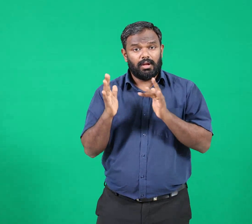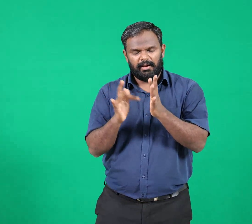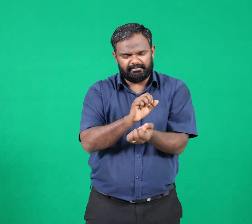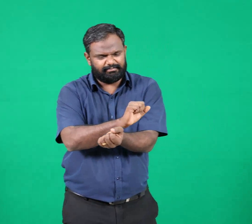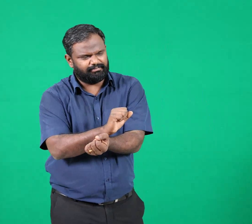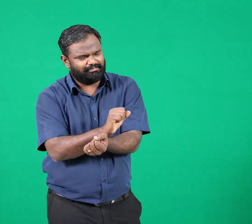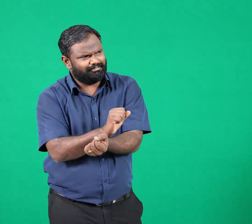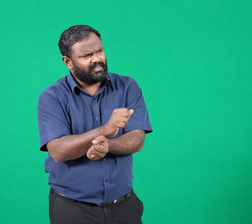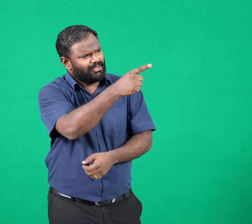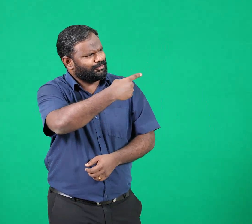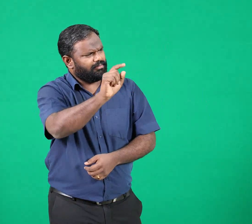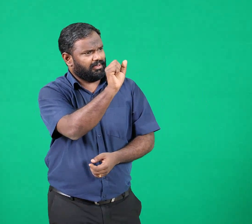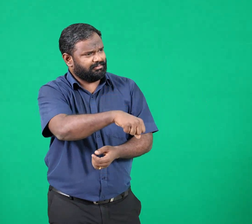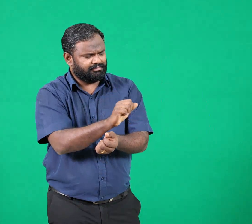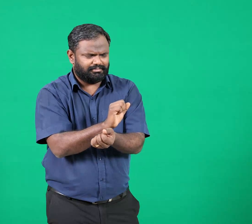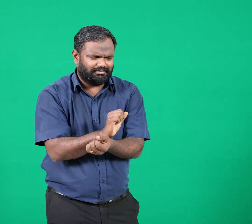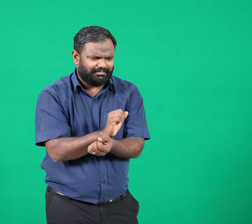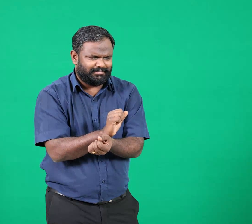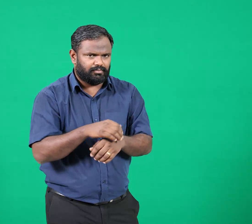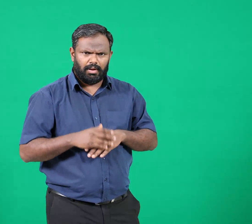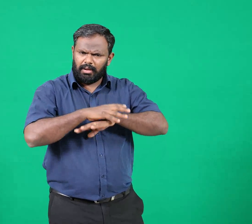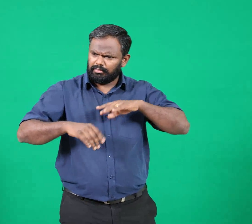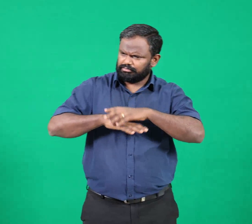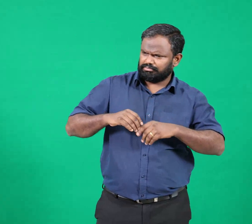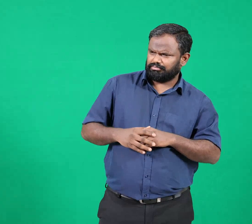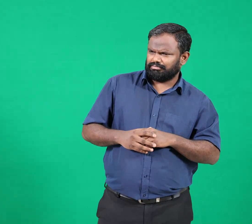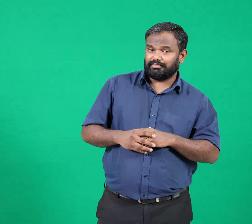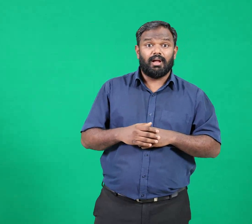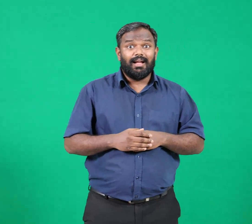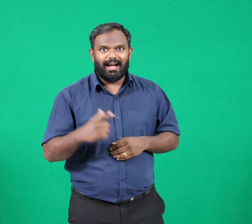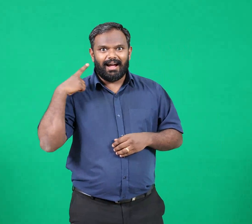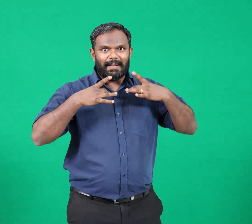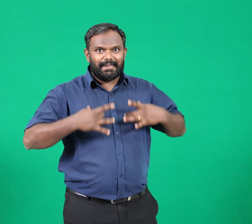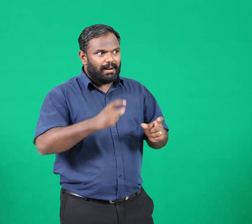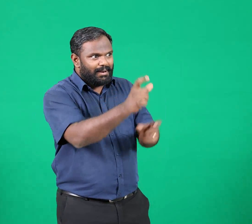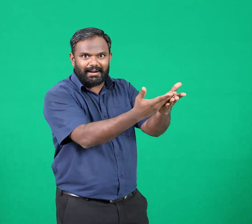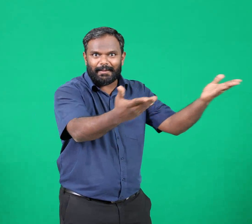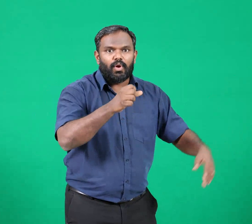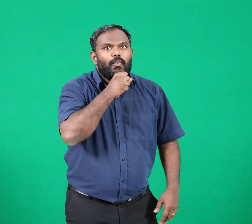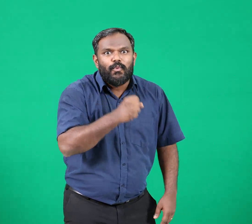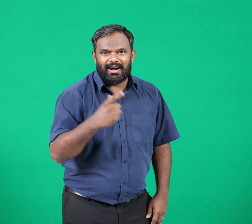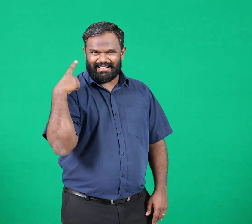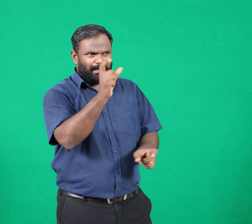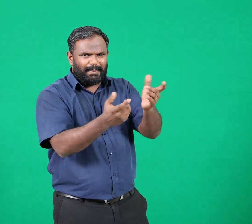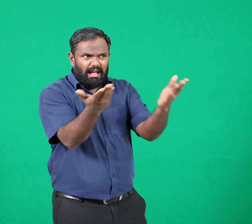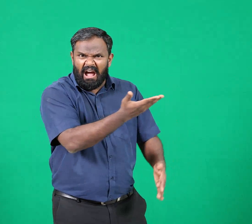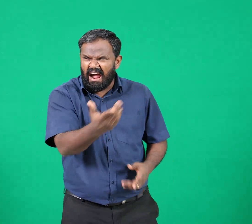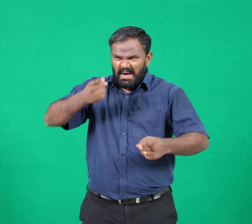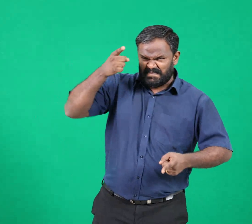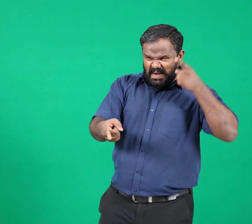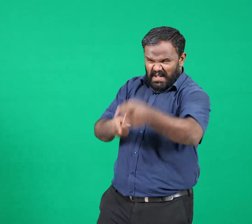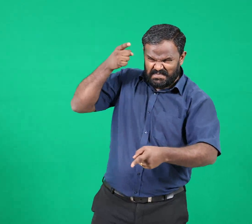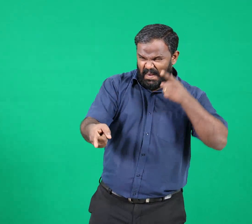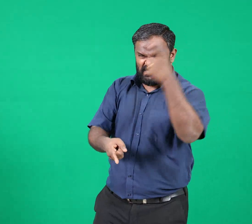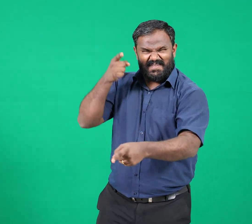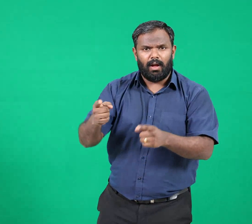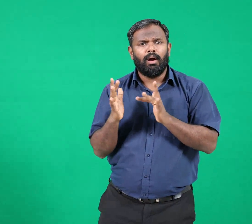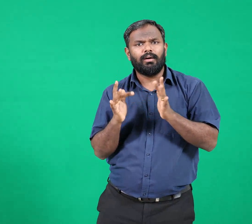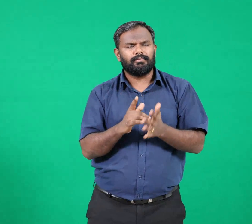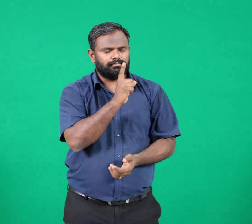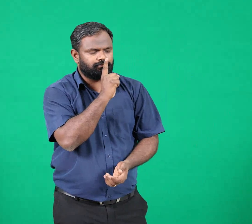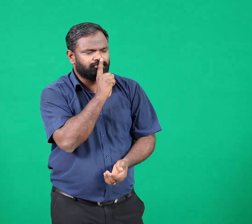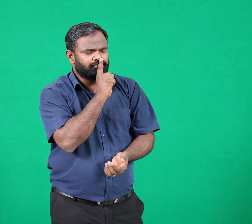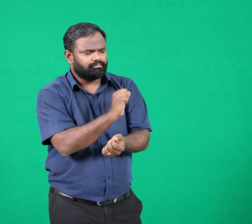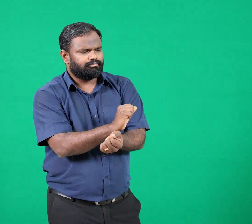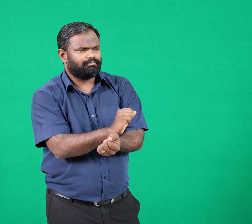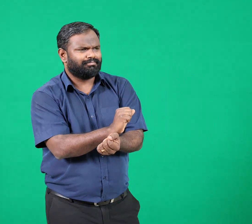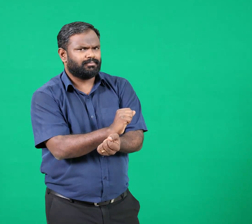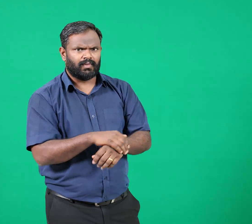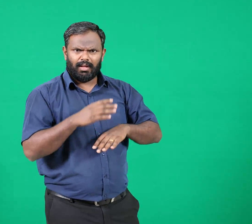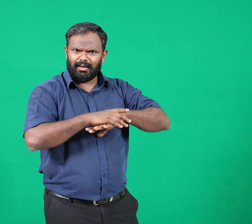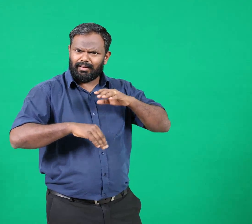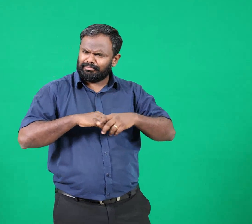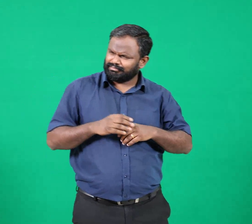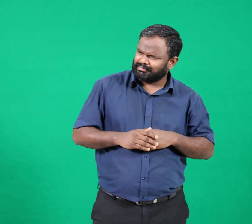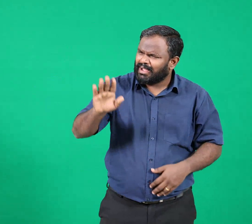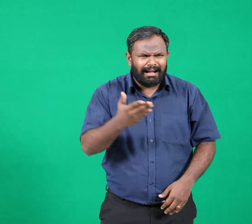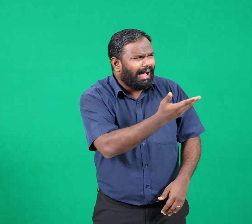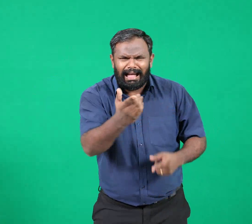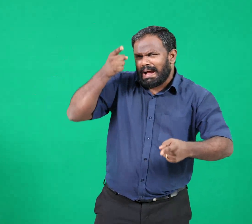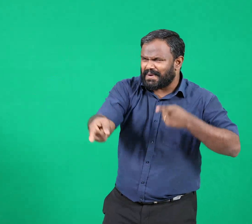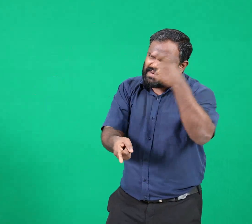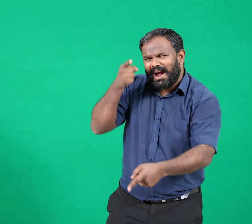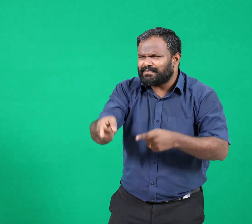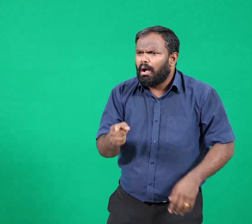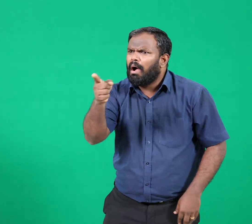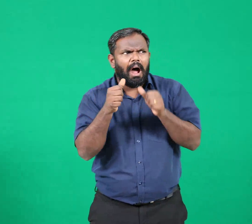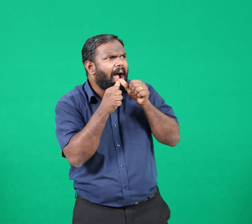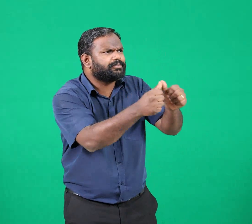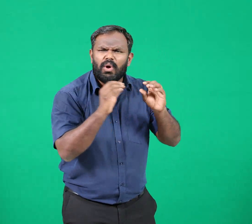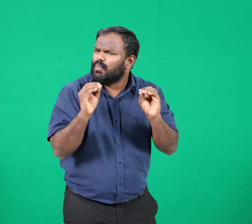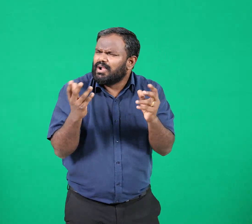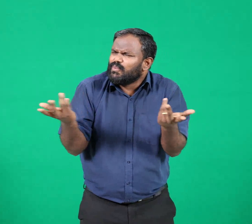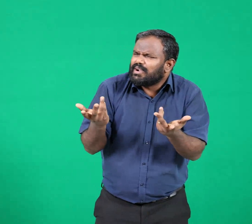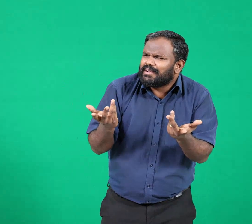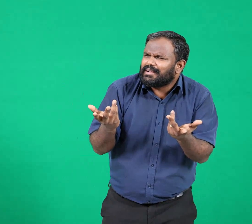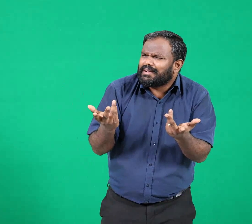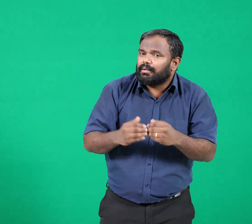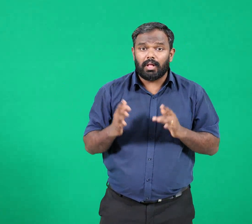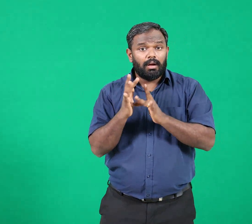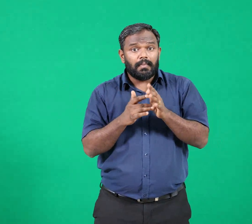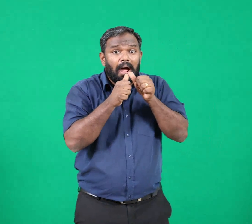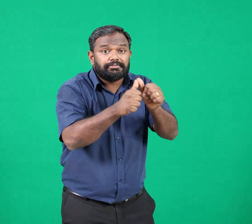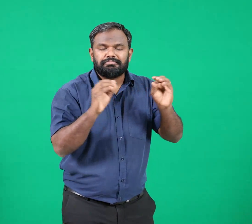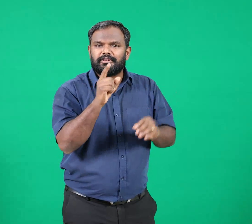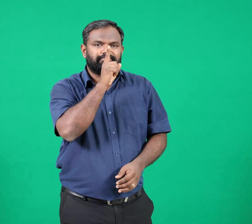And when He was accused by the chief priests and elders, He gave no answer. Then Pilate asked Him, "Do You not hear how many charges they are bringing against You?"